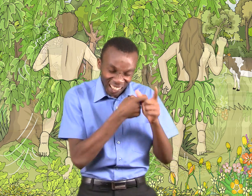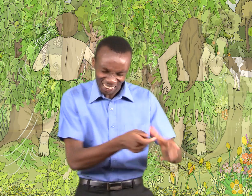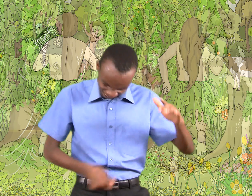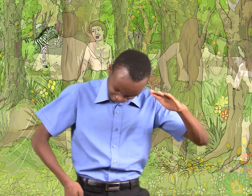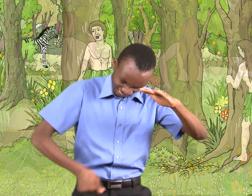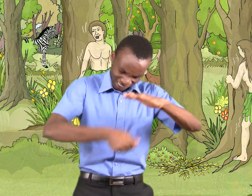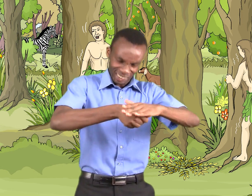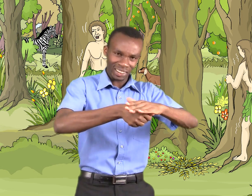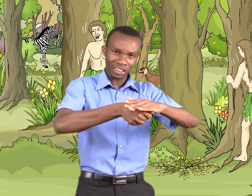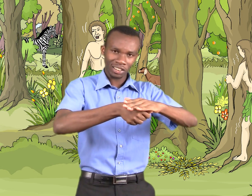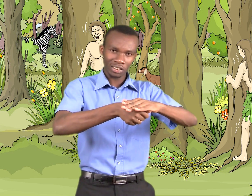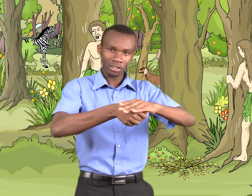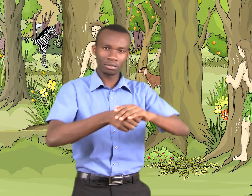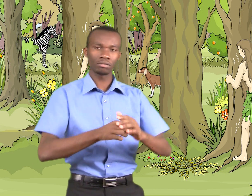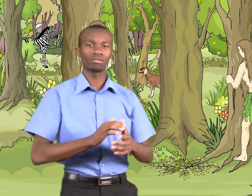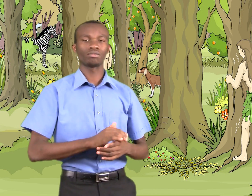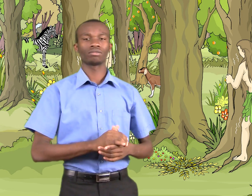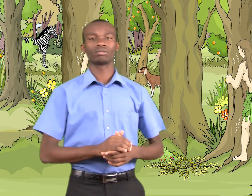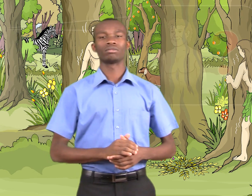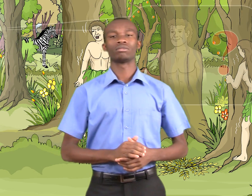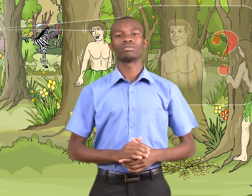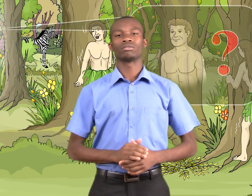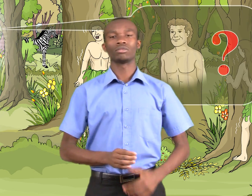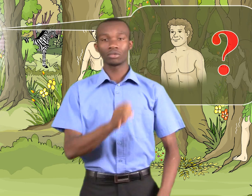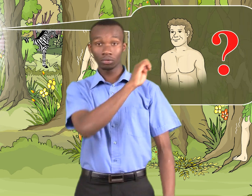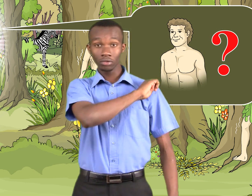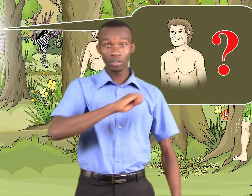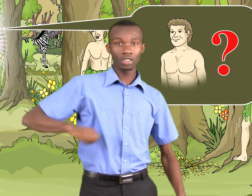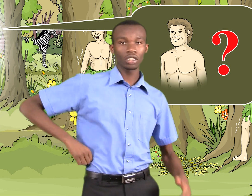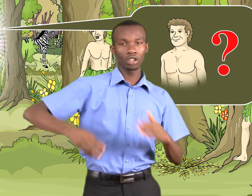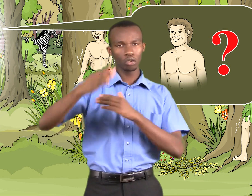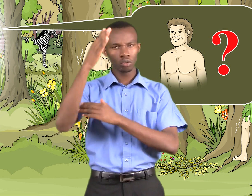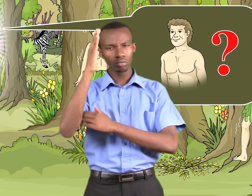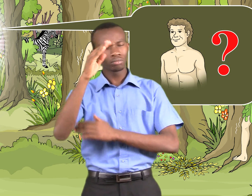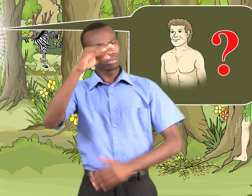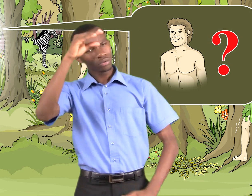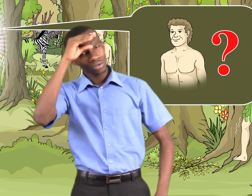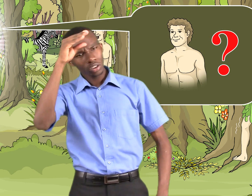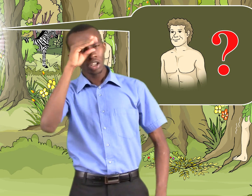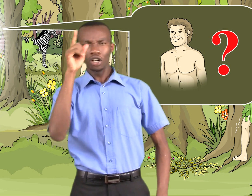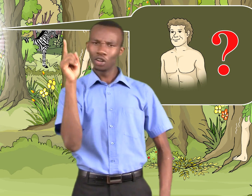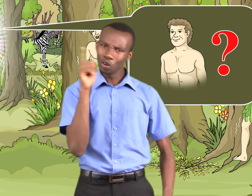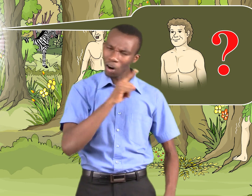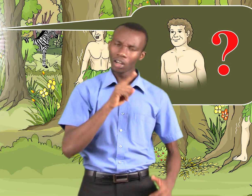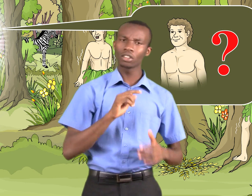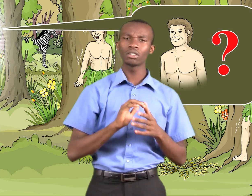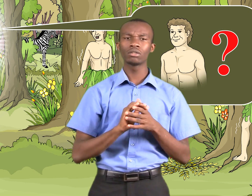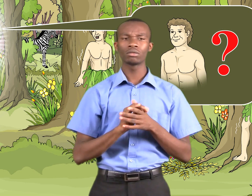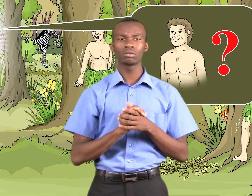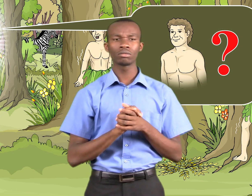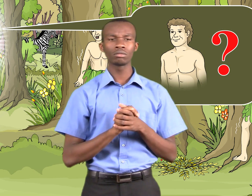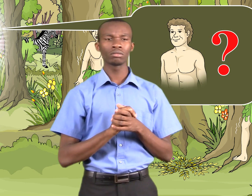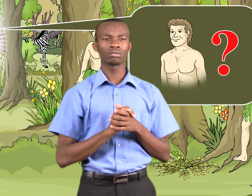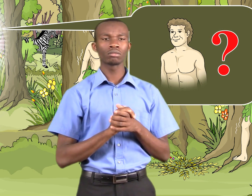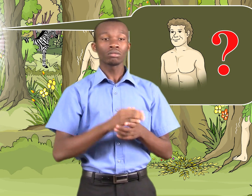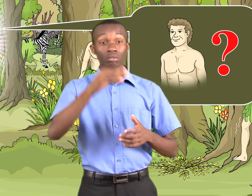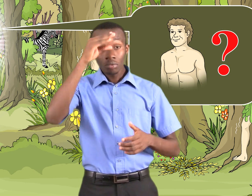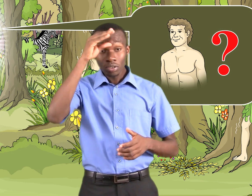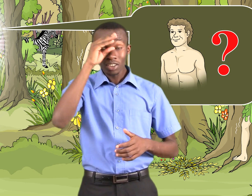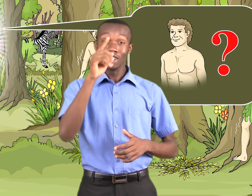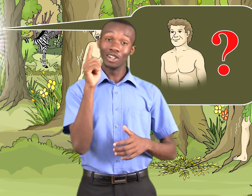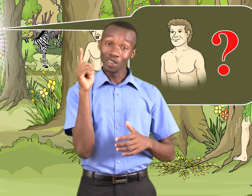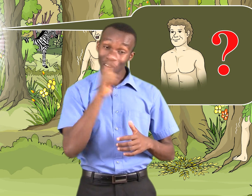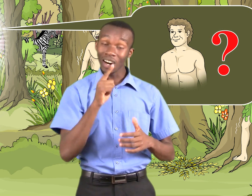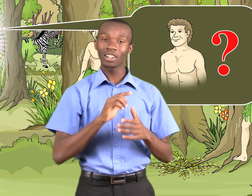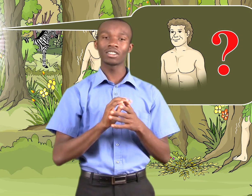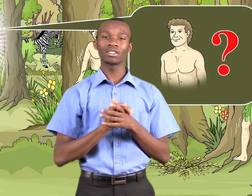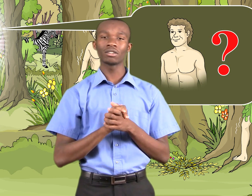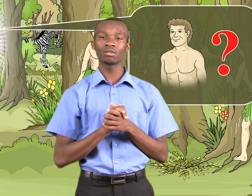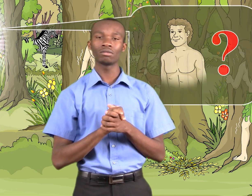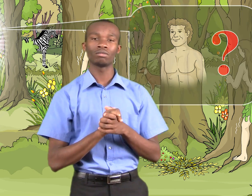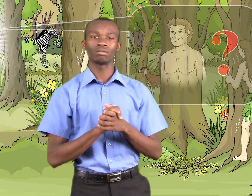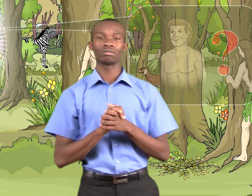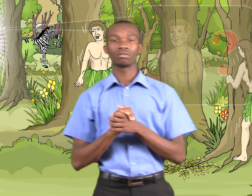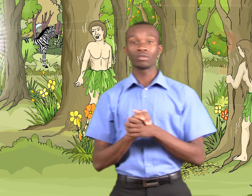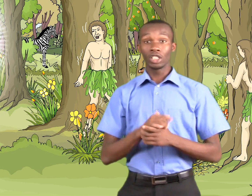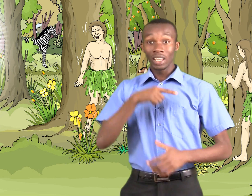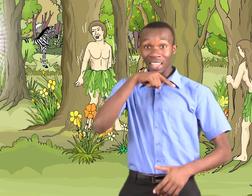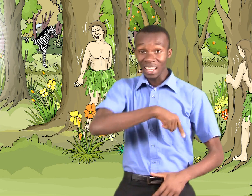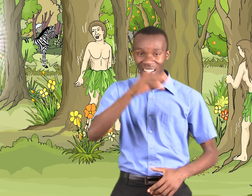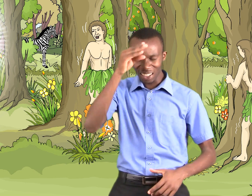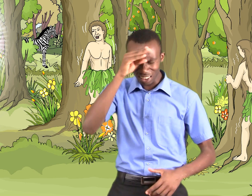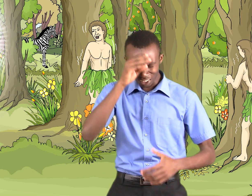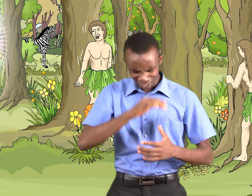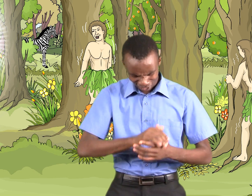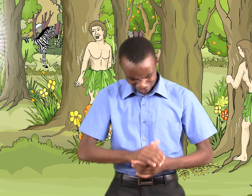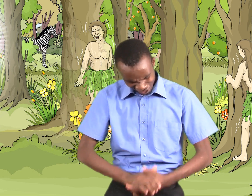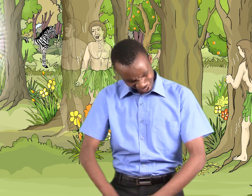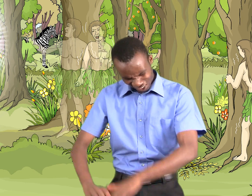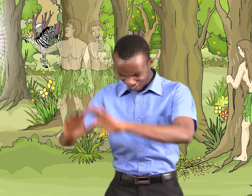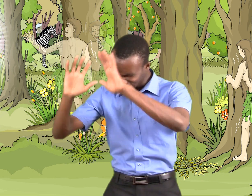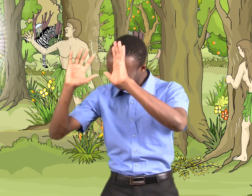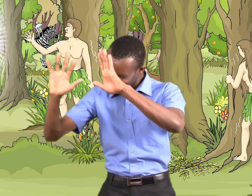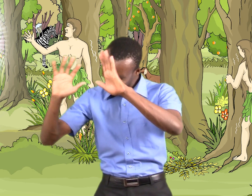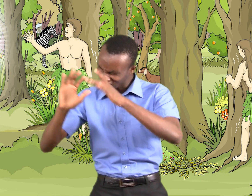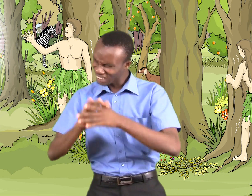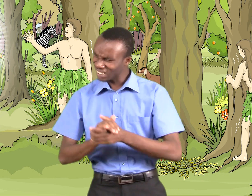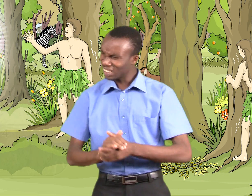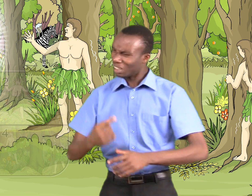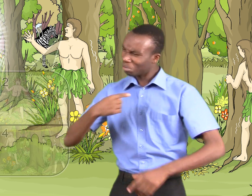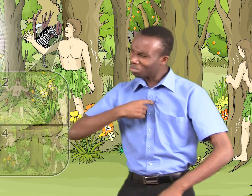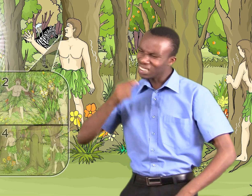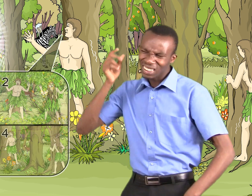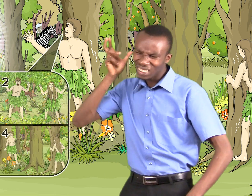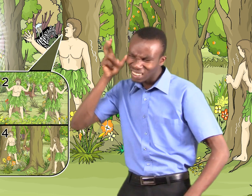But the LORD God called out to the man, “Where are you?”